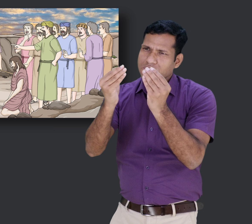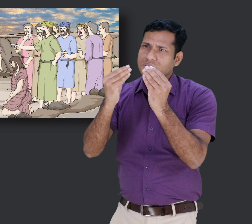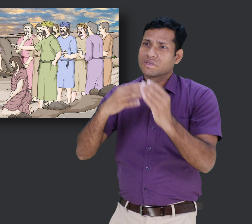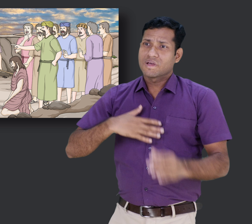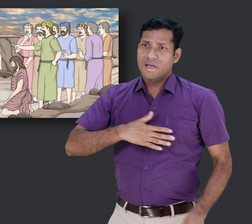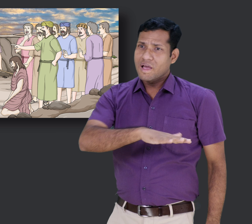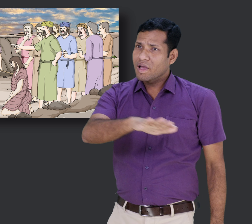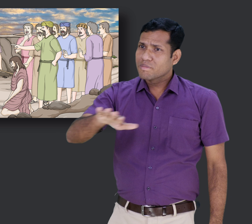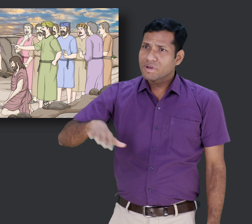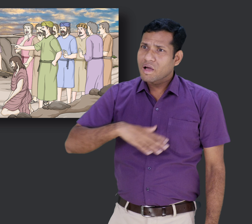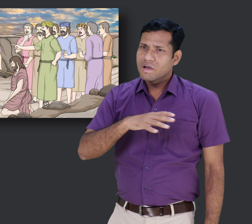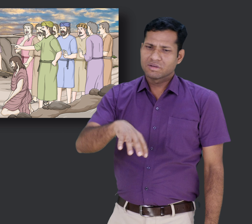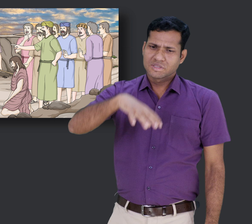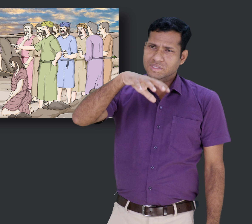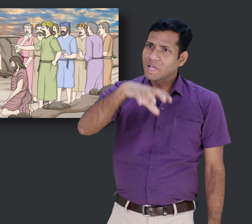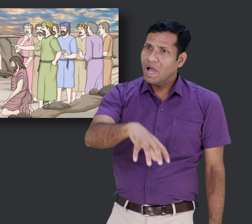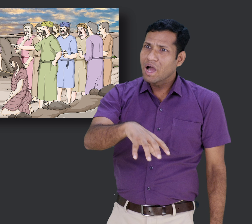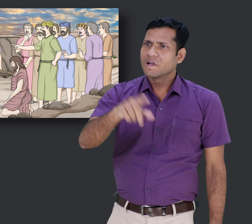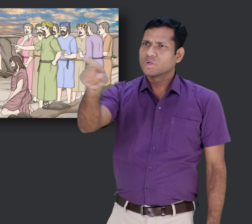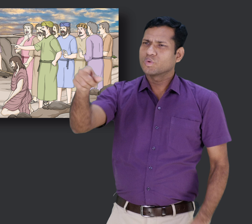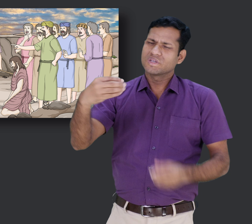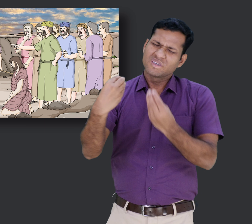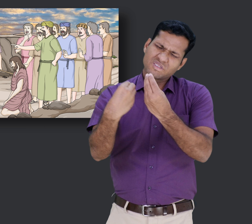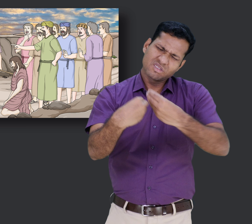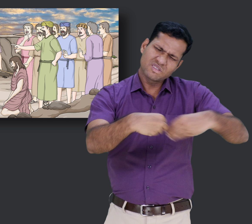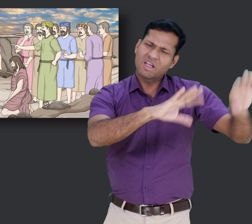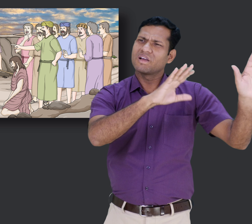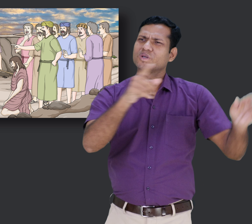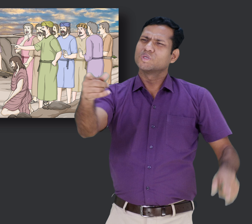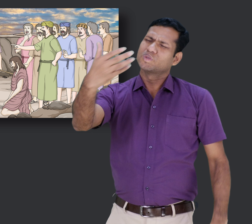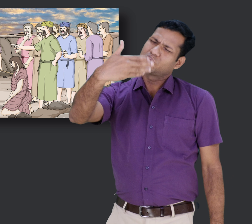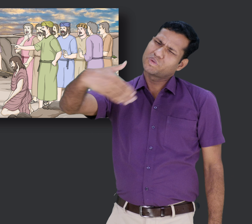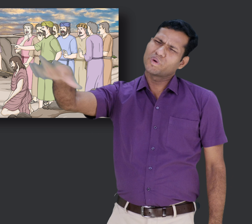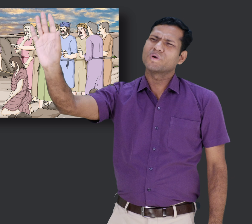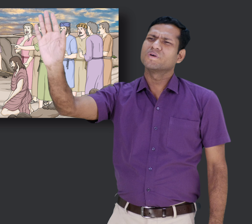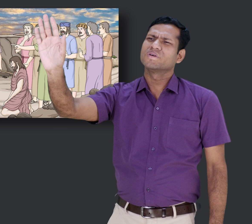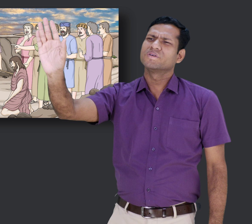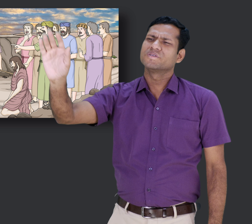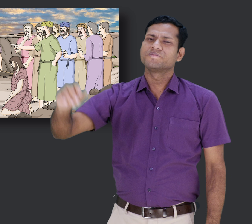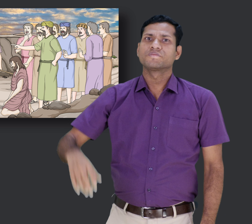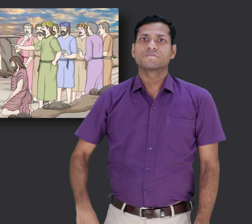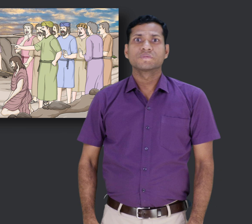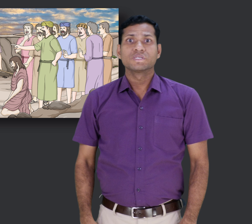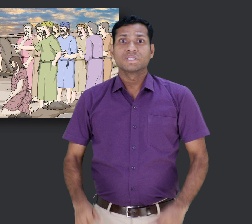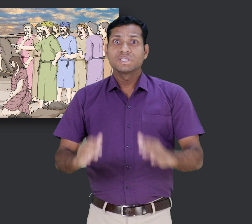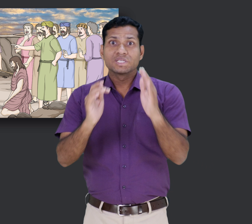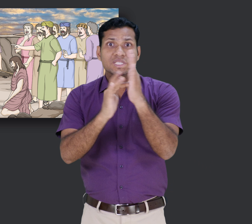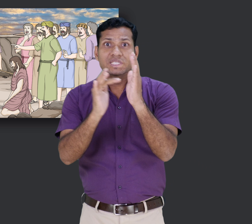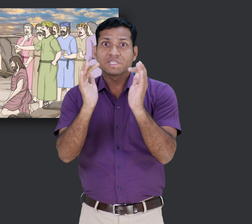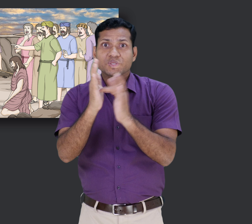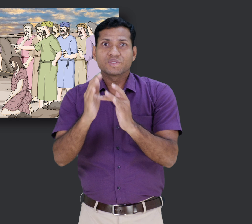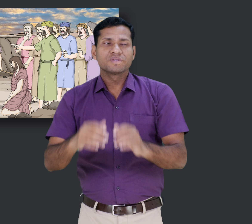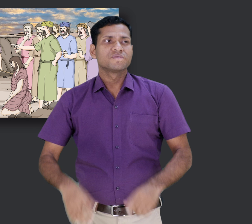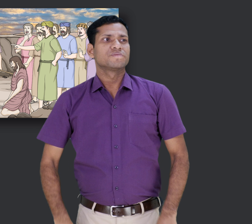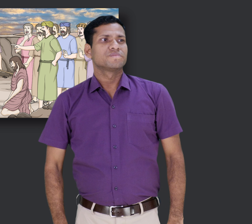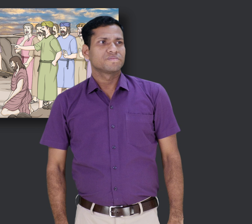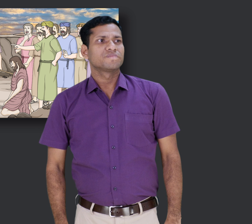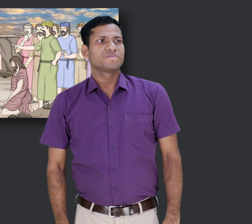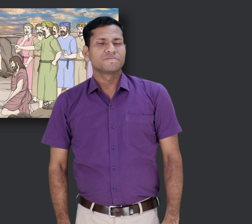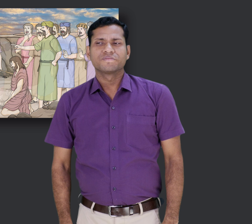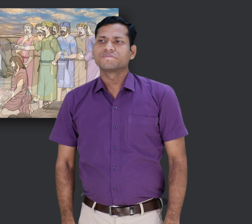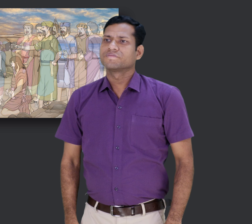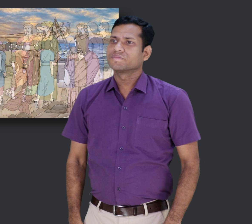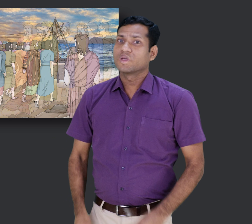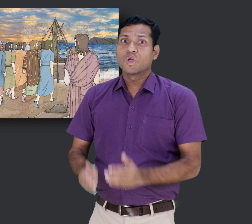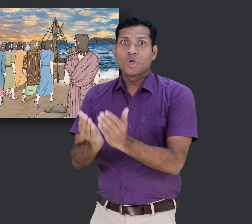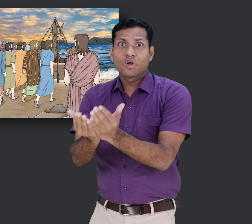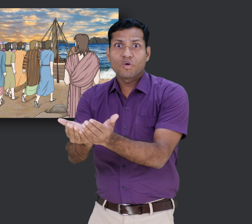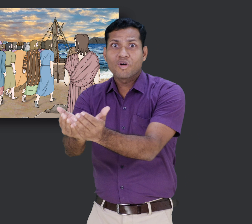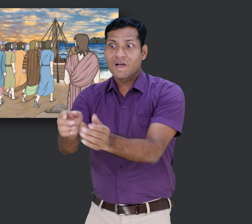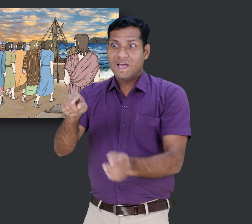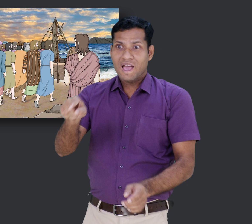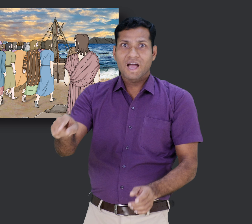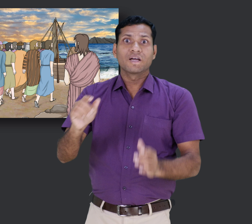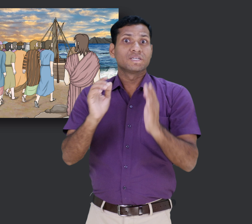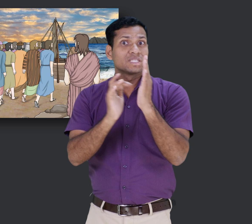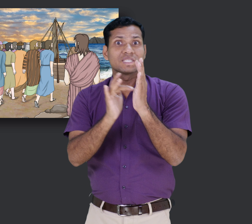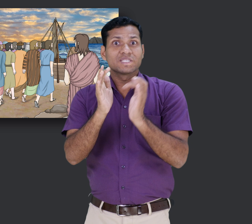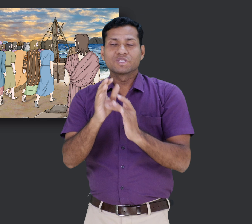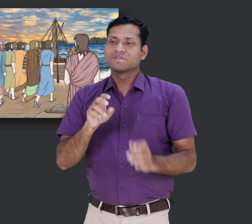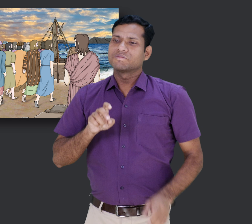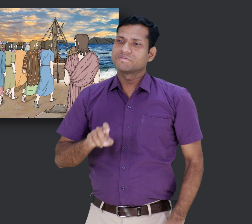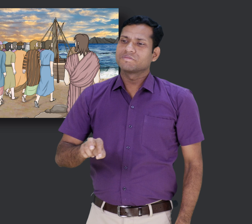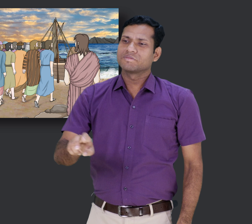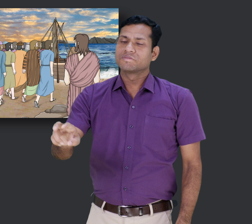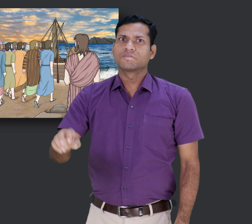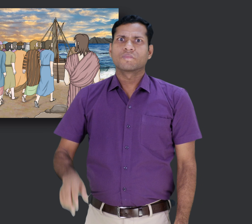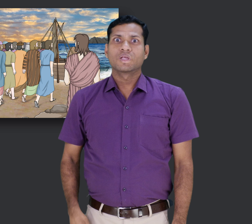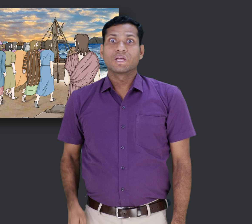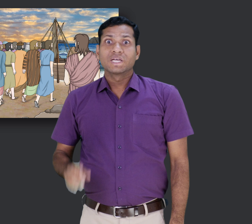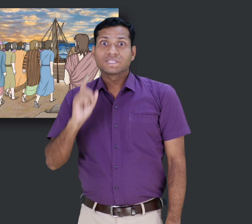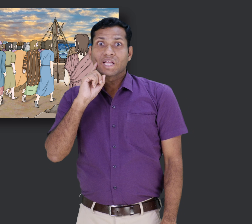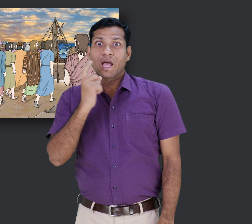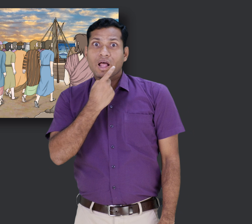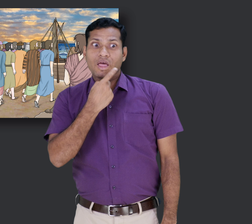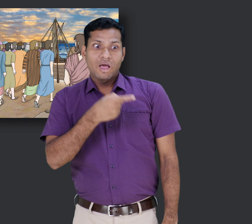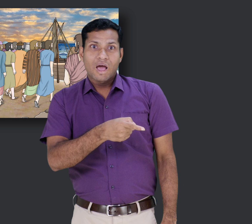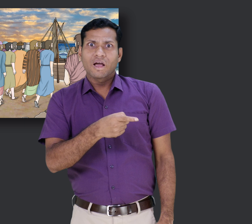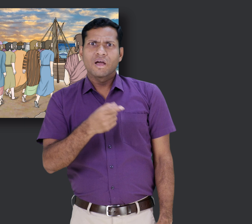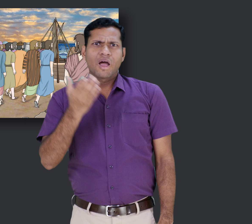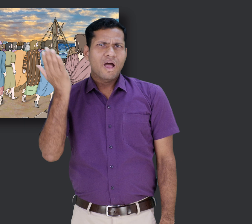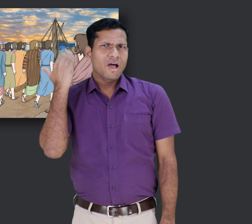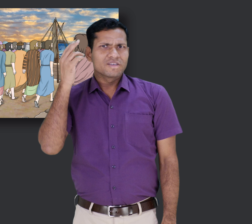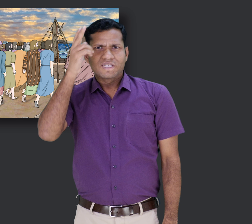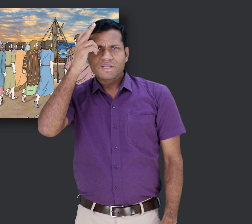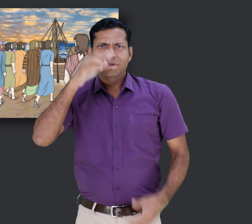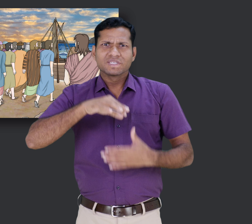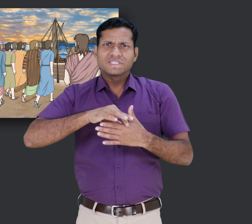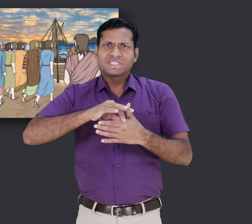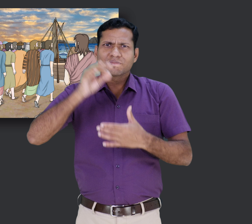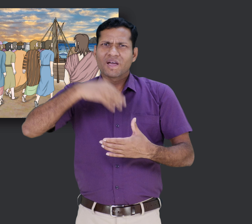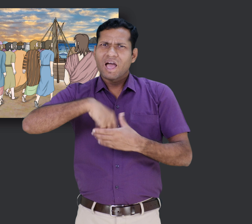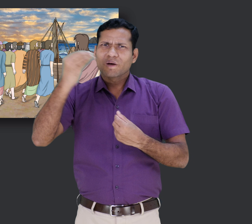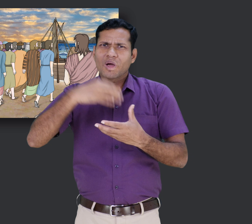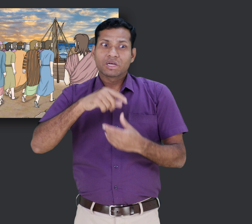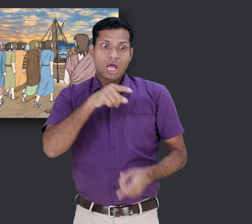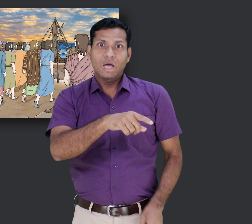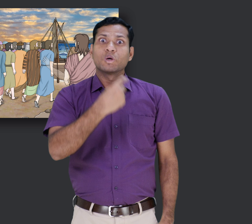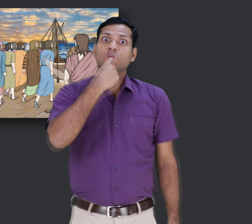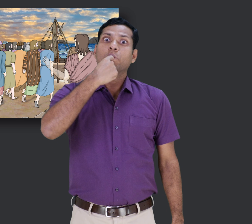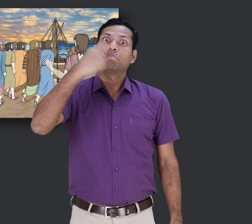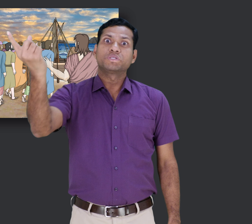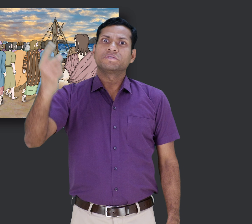And the people began to beg Jesus to leave their region.